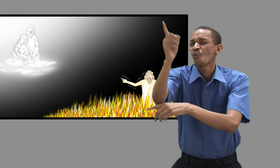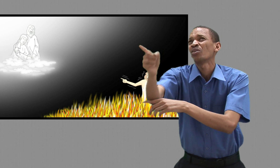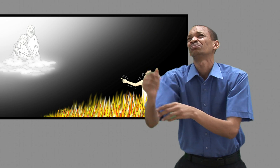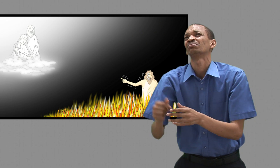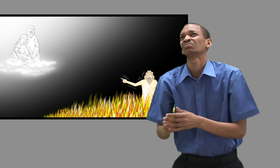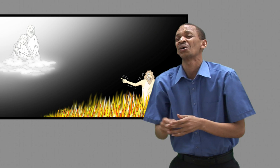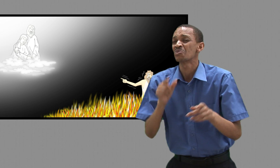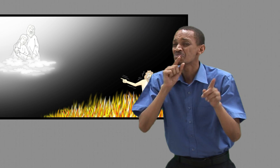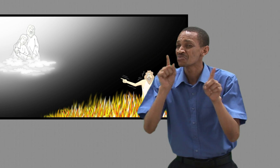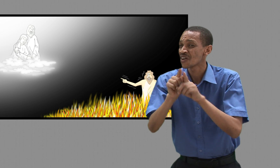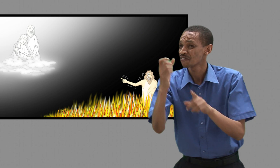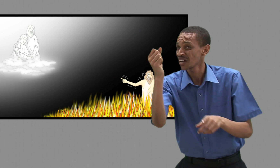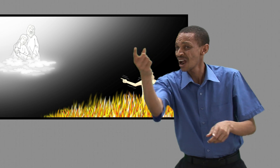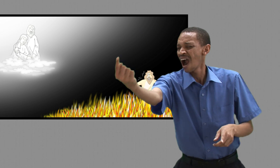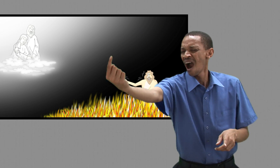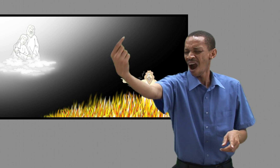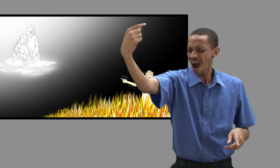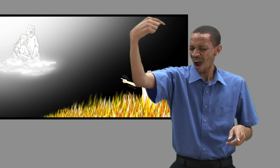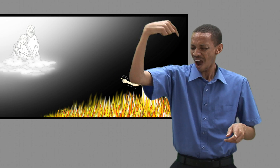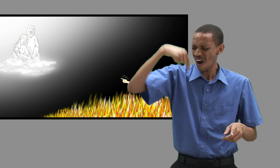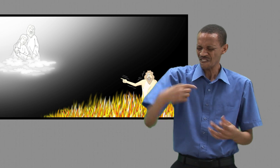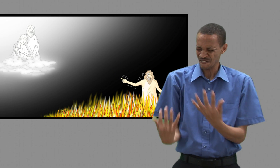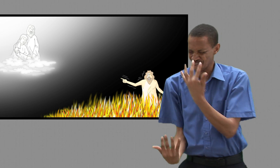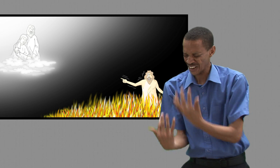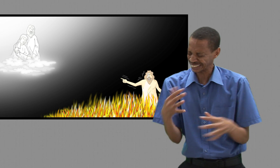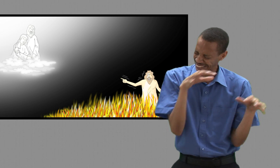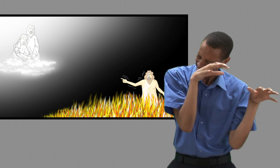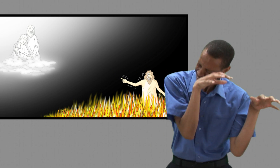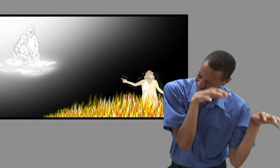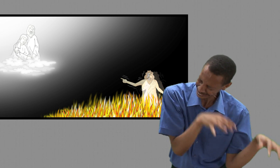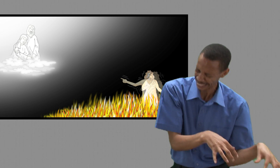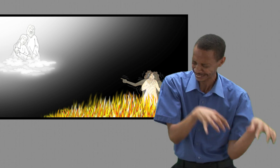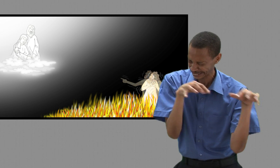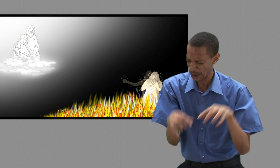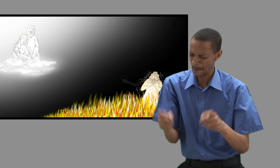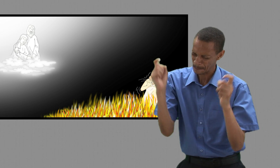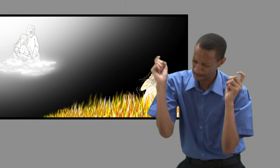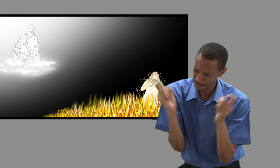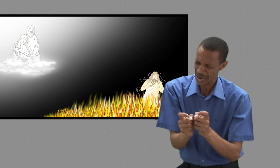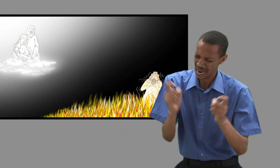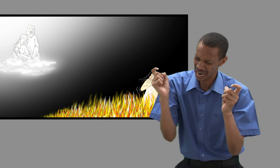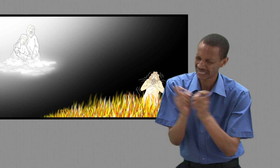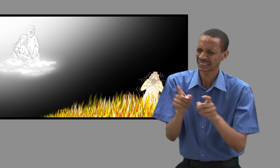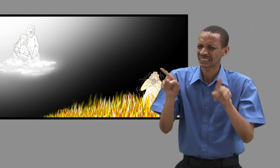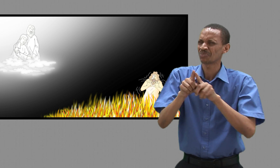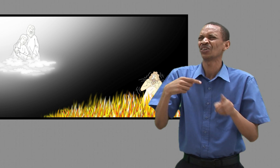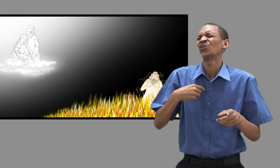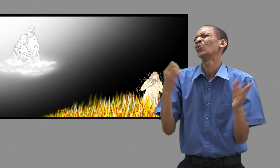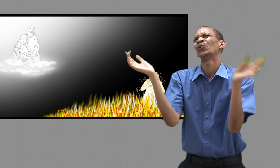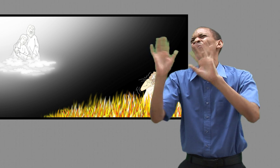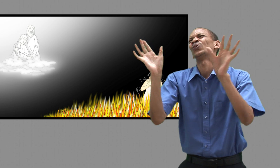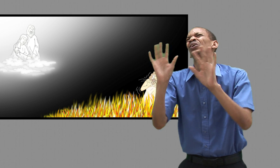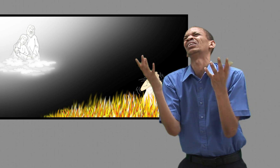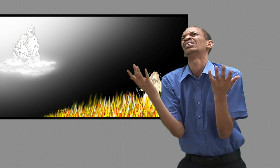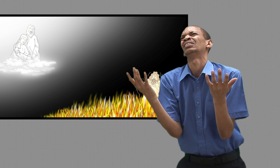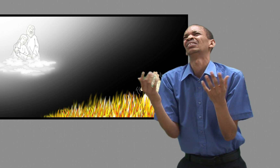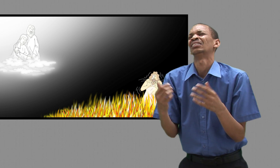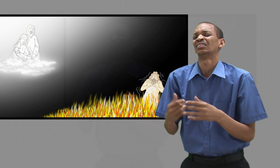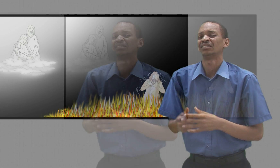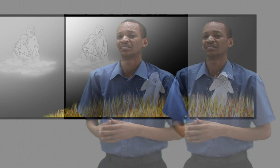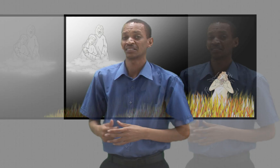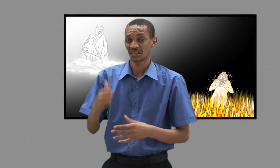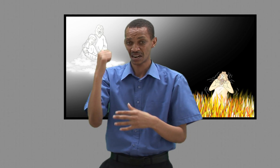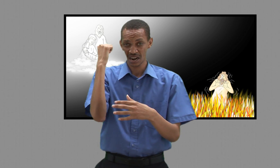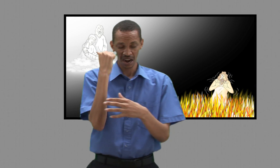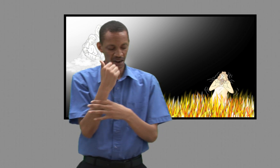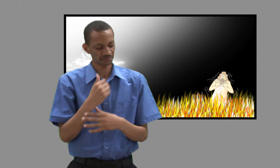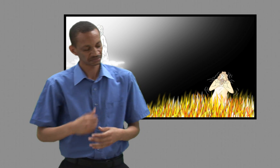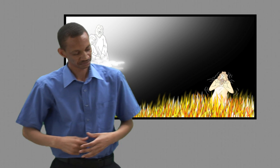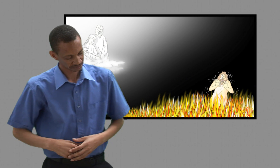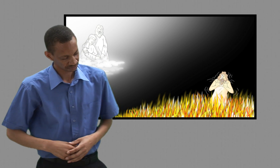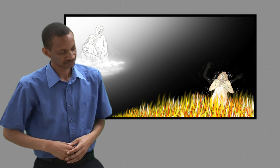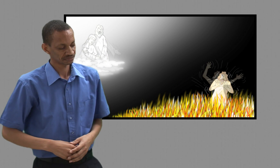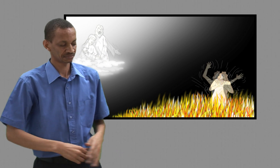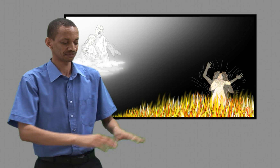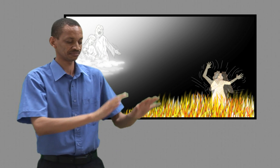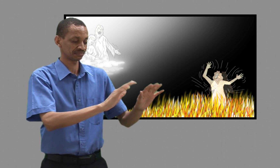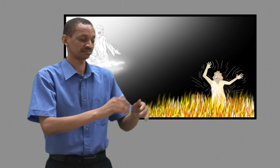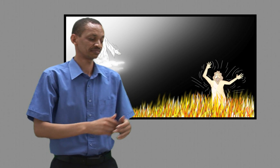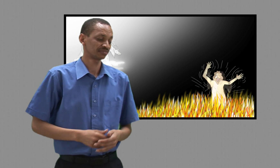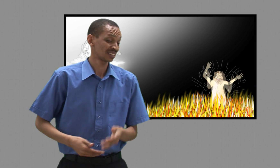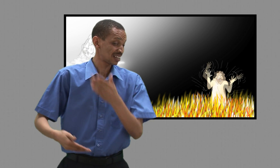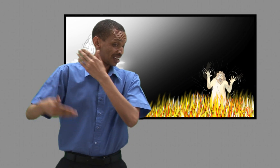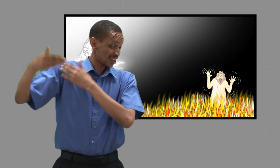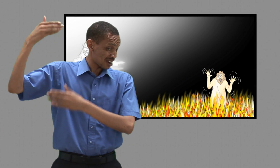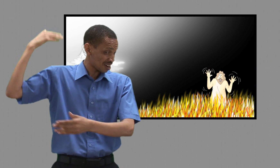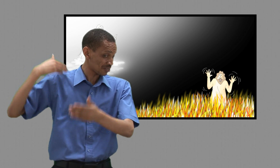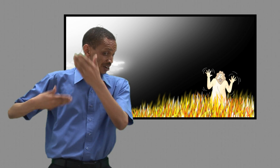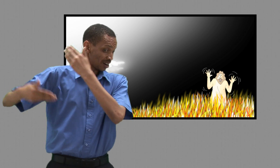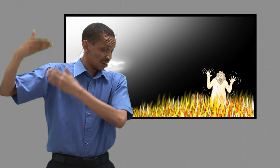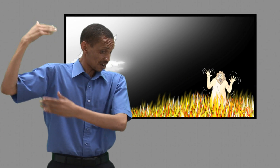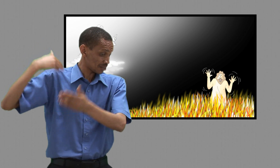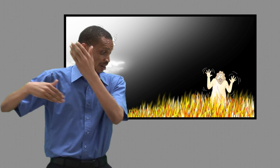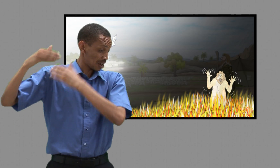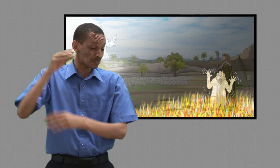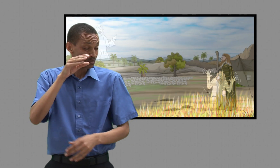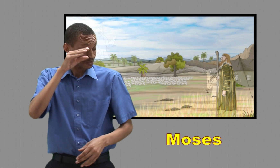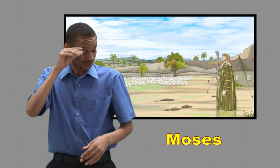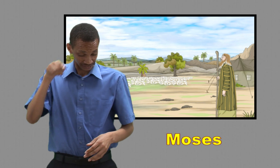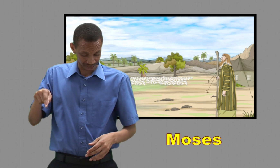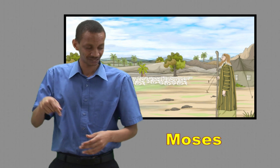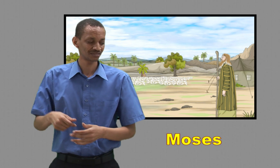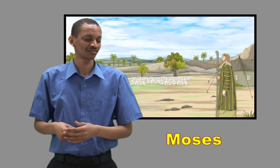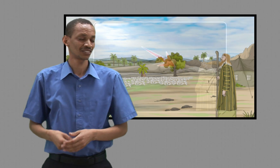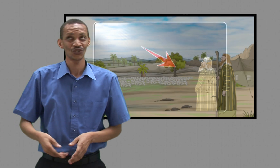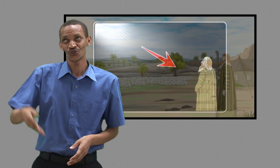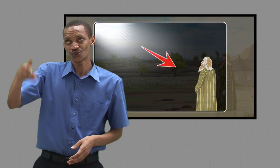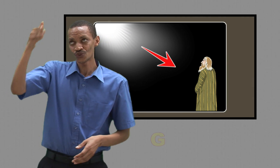Let him warn them, so that they will not also end up in this place of torment.’